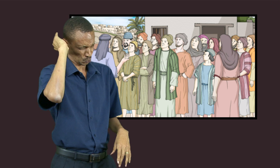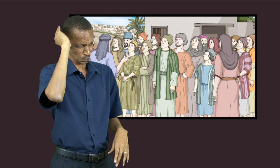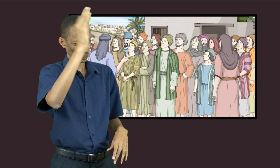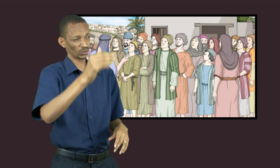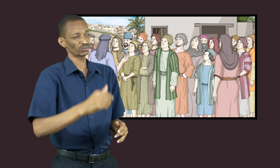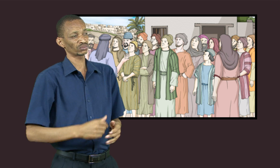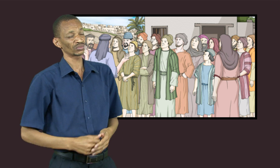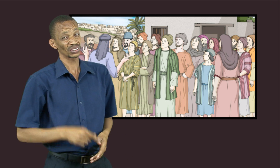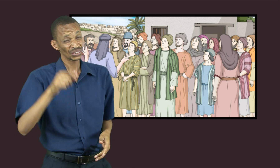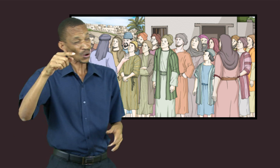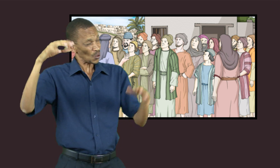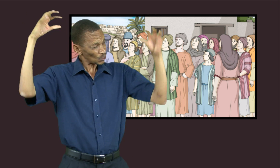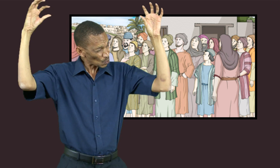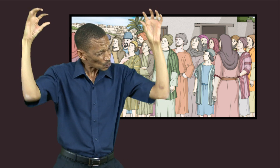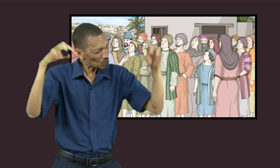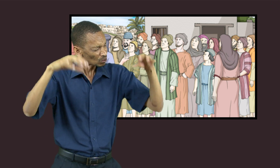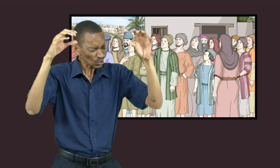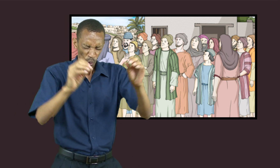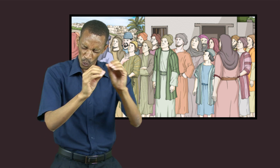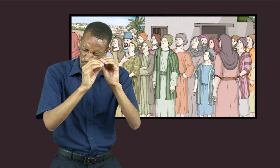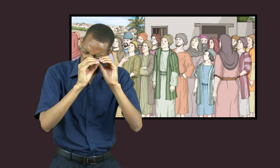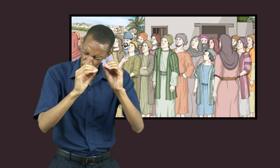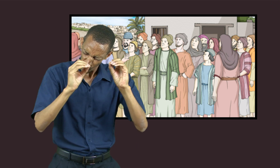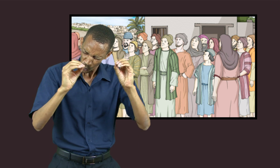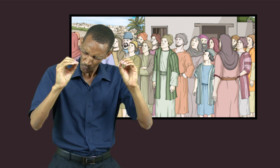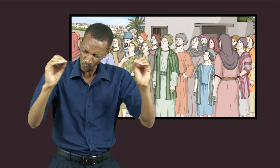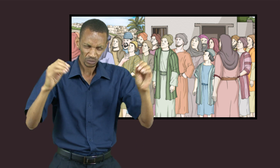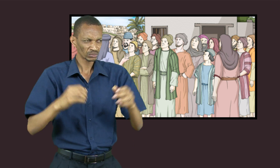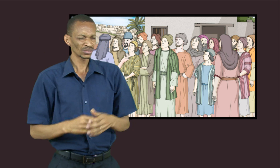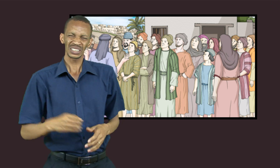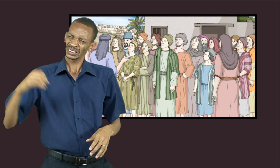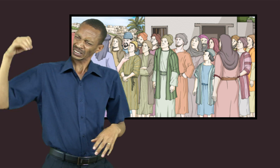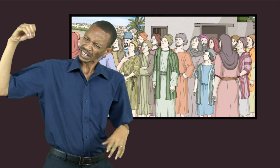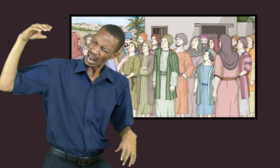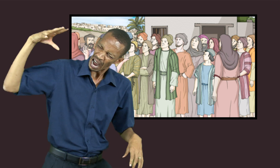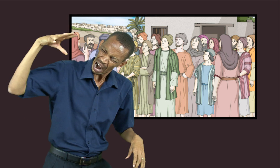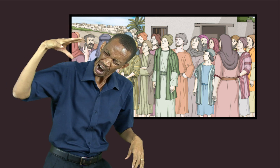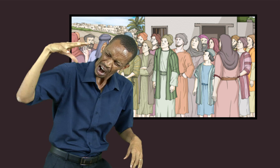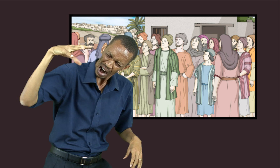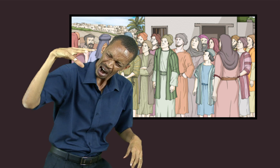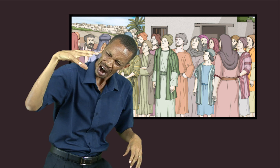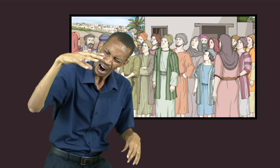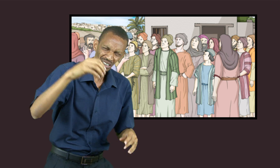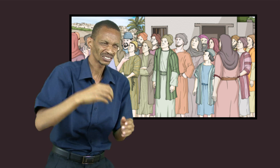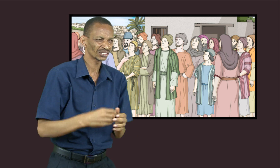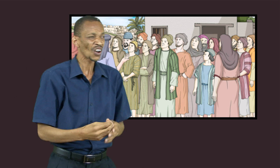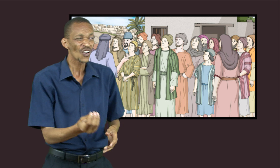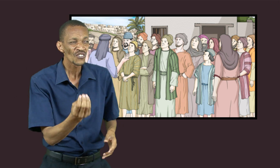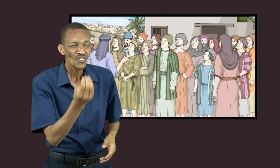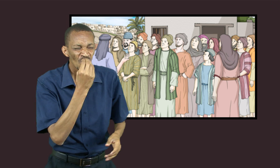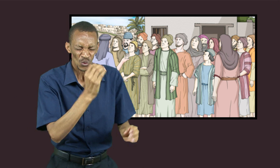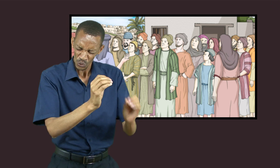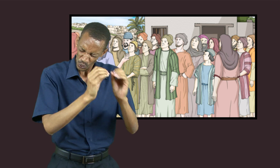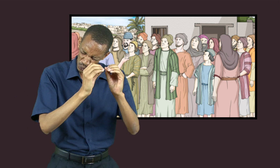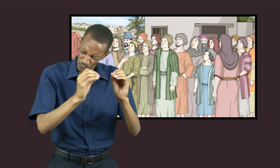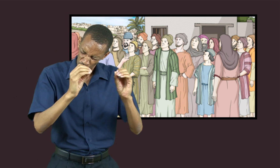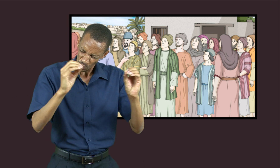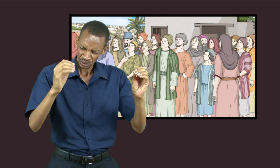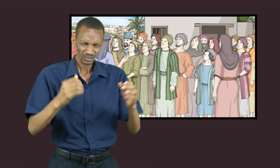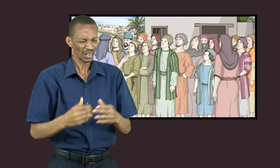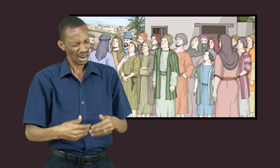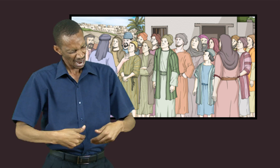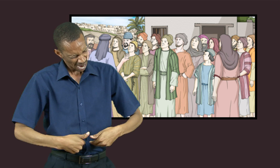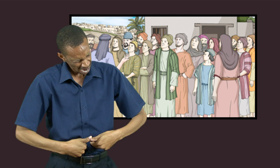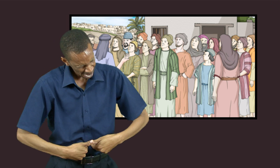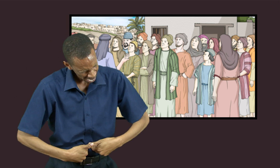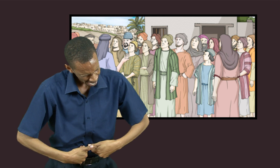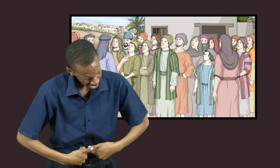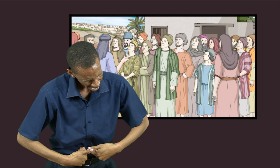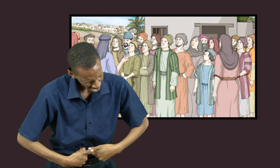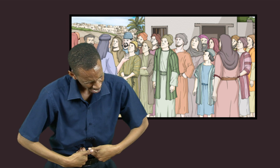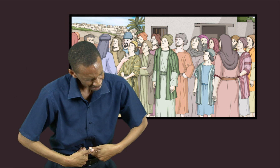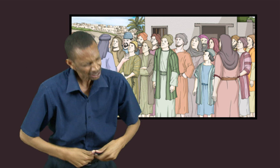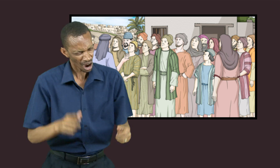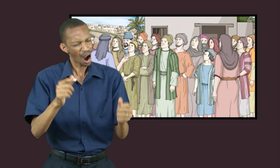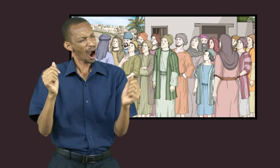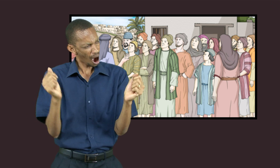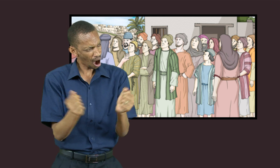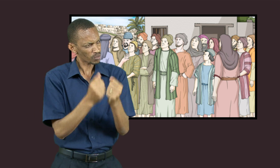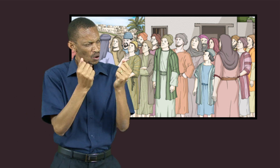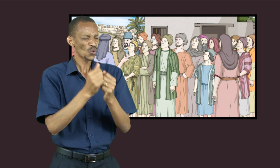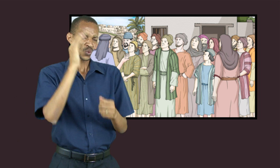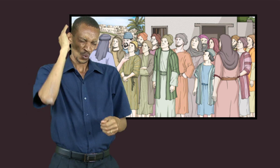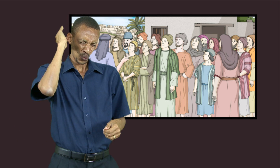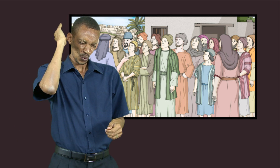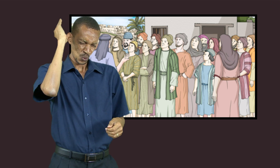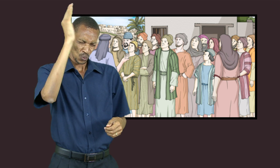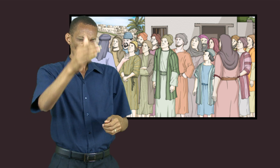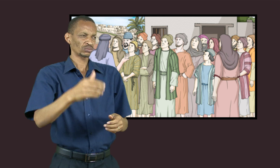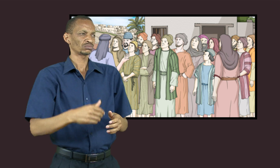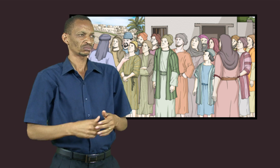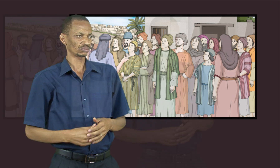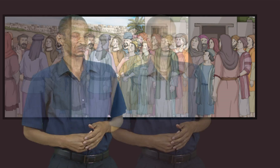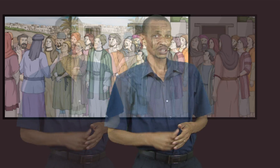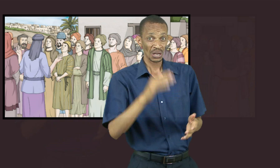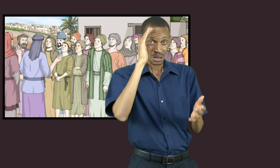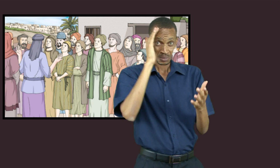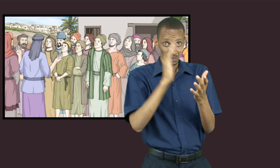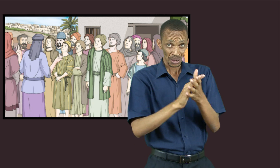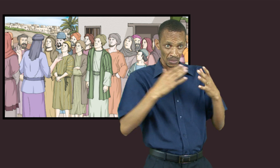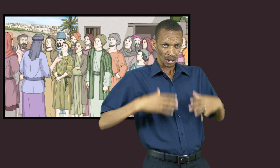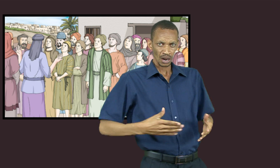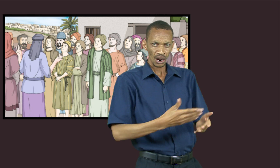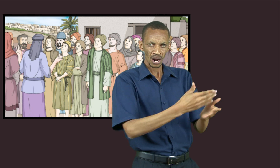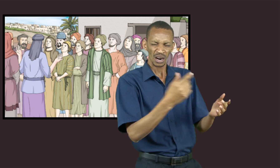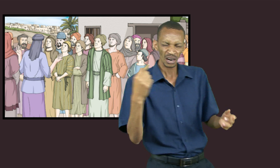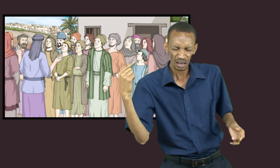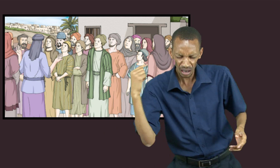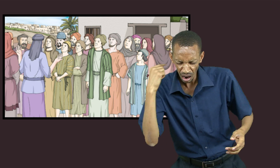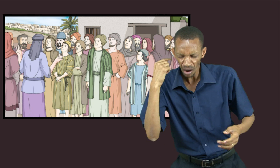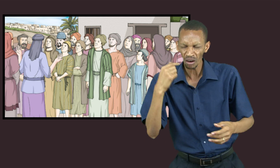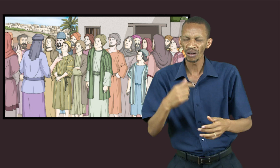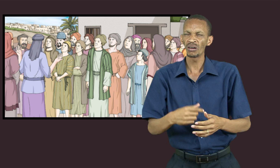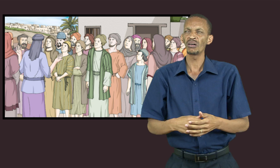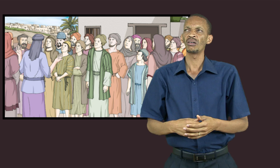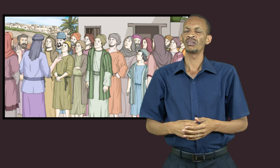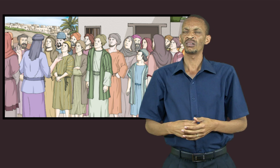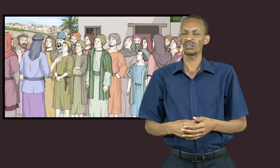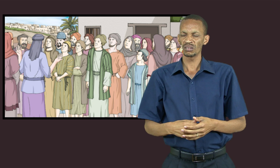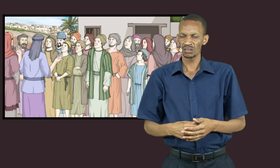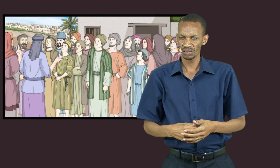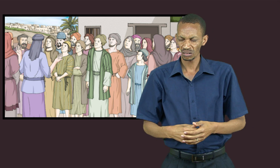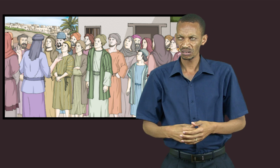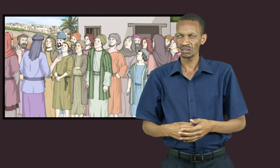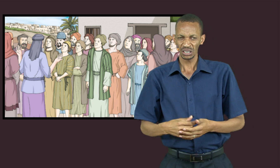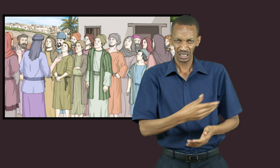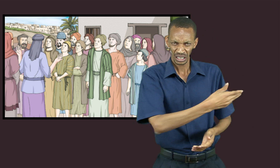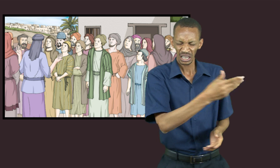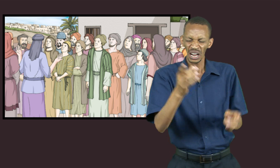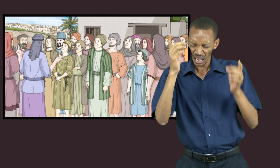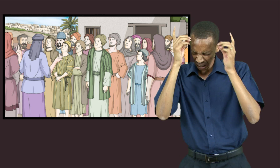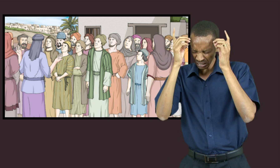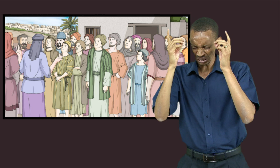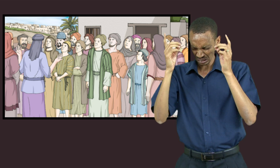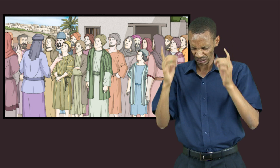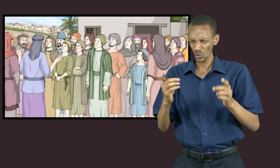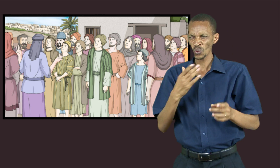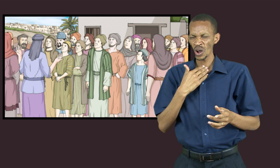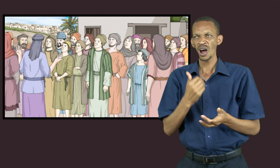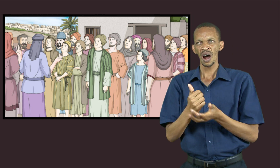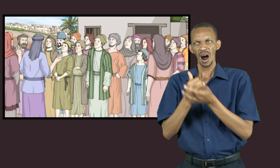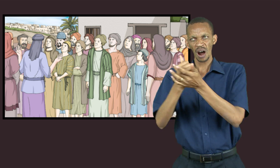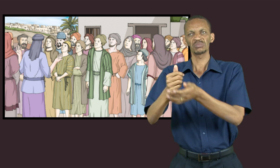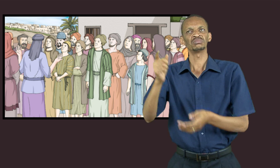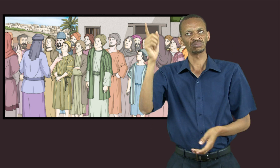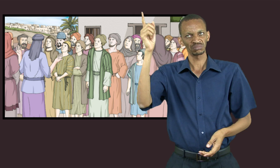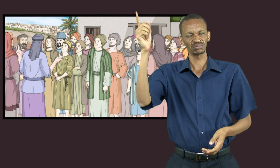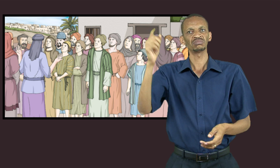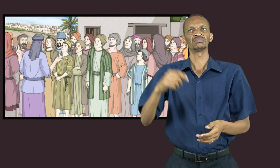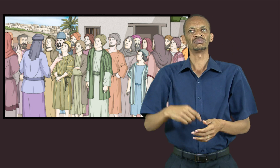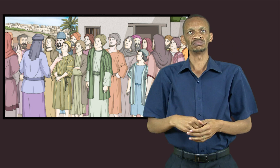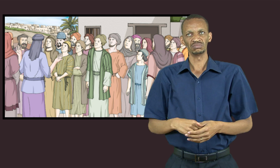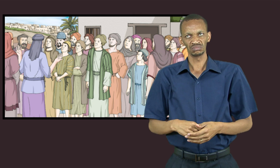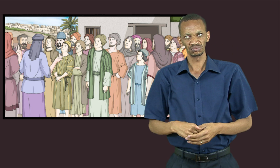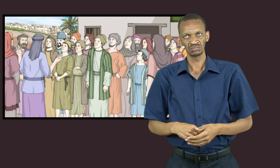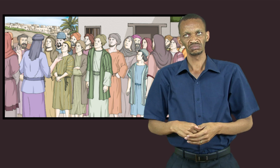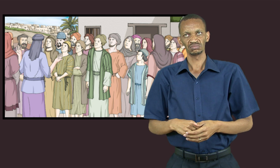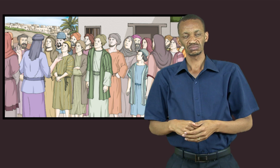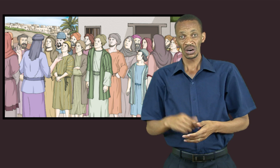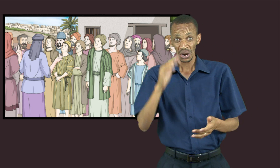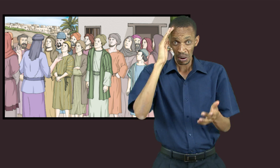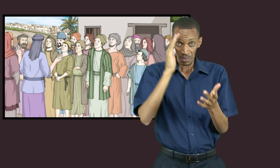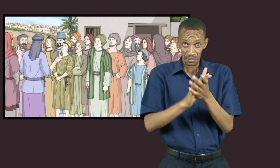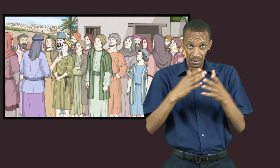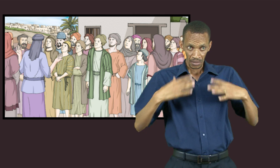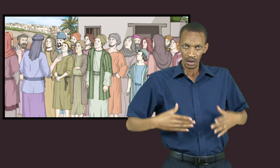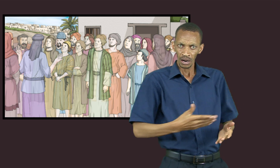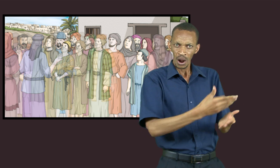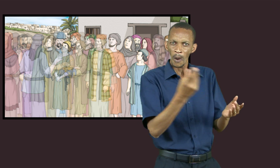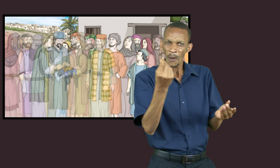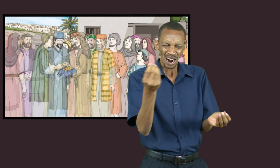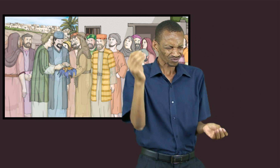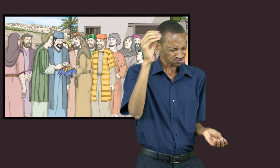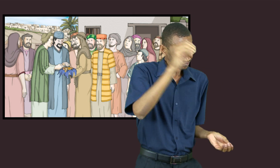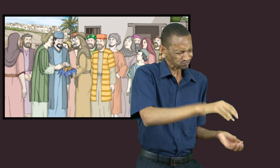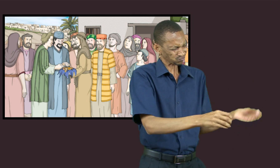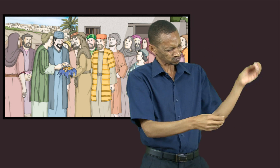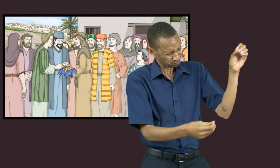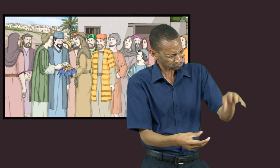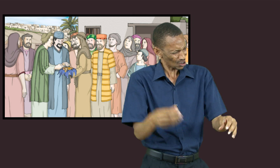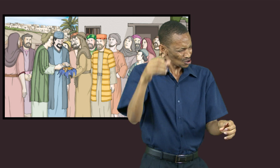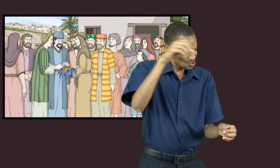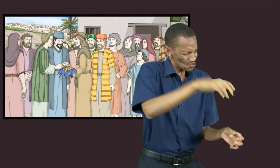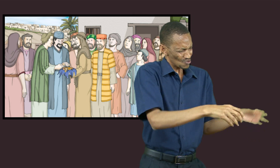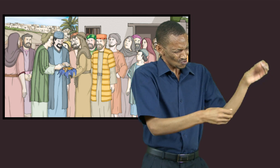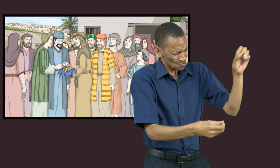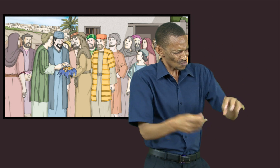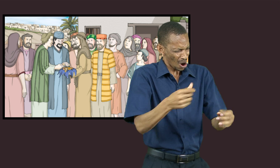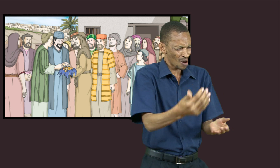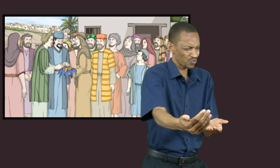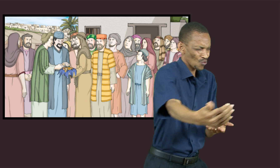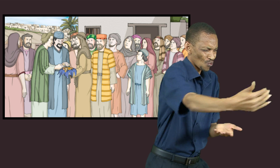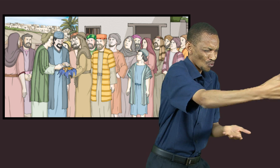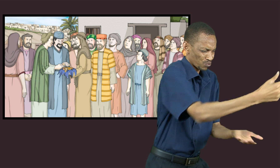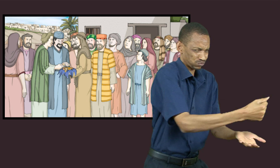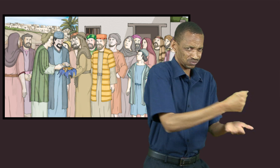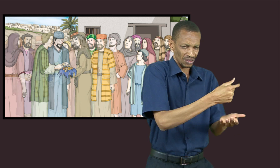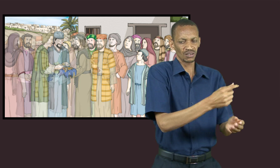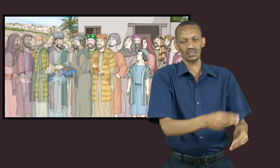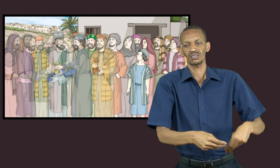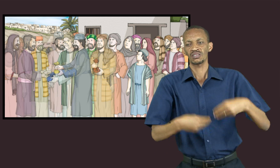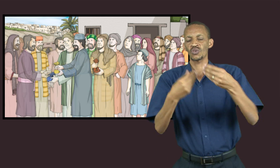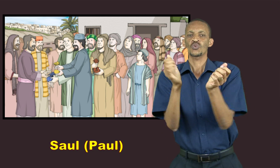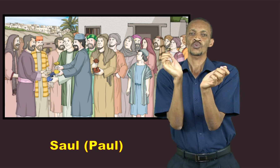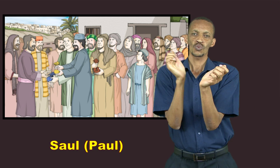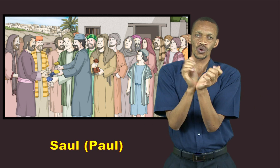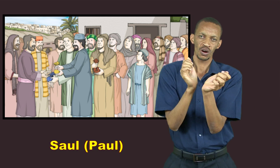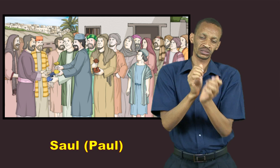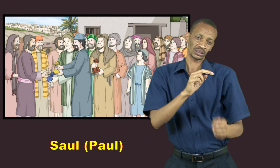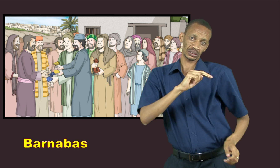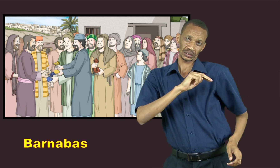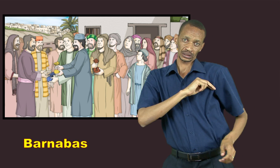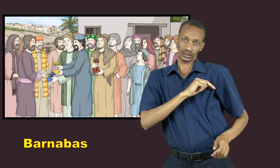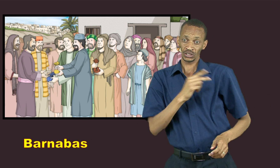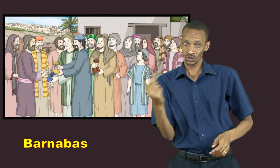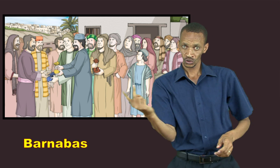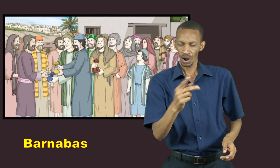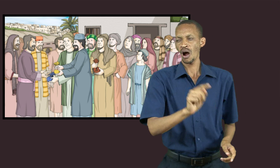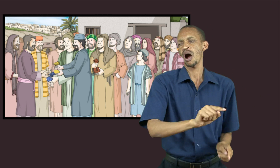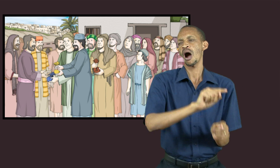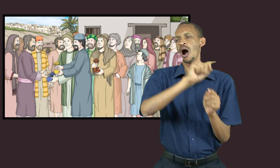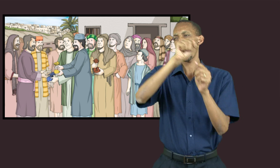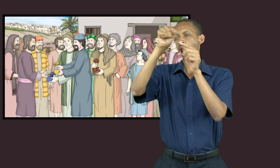(This happened under Claudius.) So the disciples, each according to his ability, decided to send relief to the brothers living in Judea.